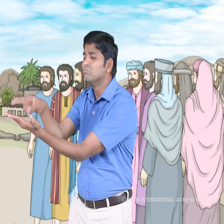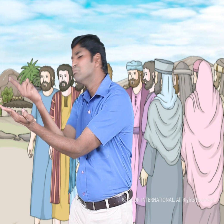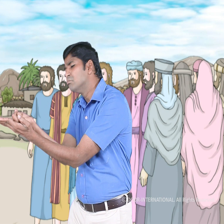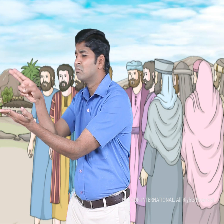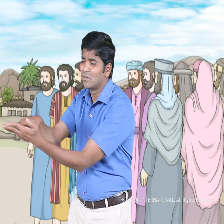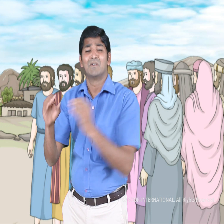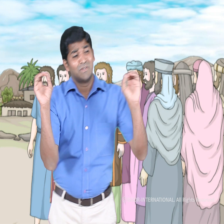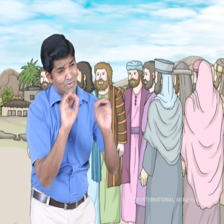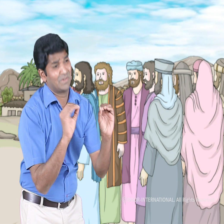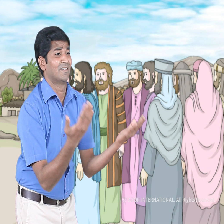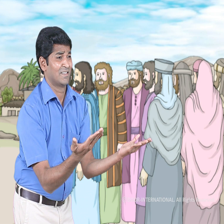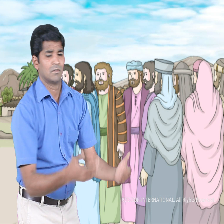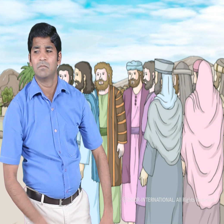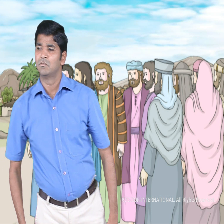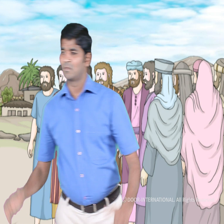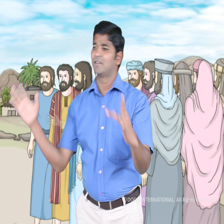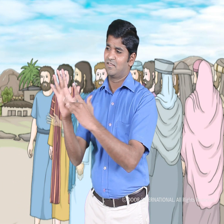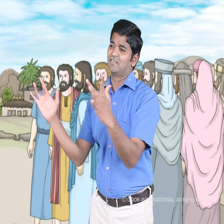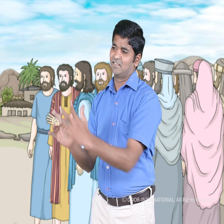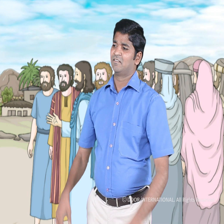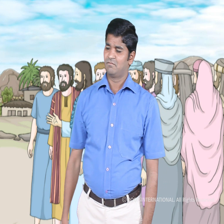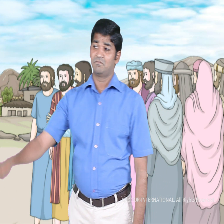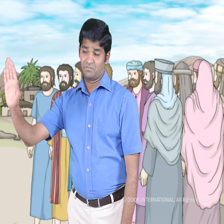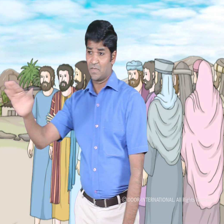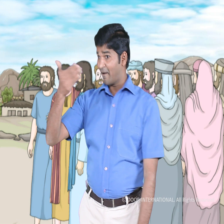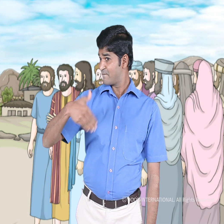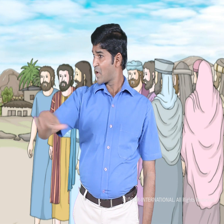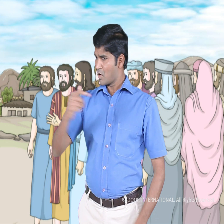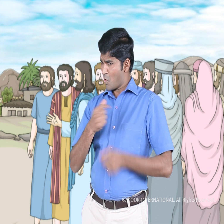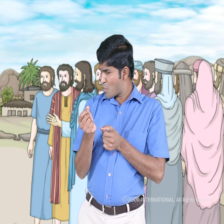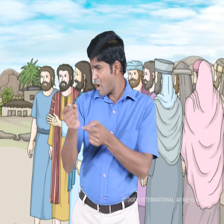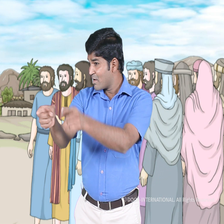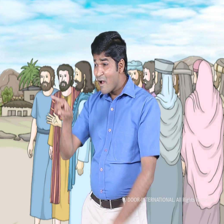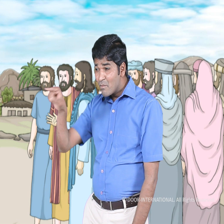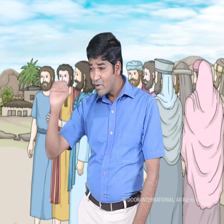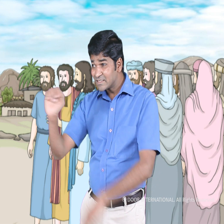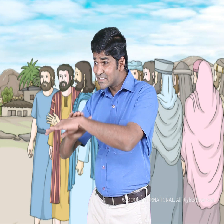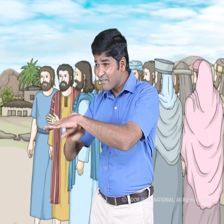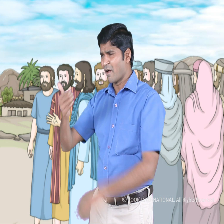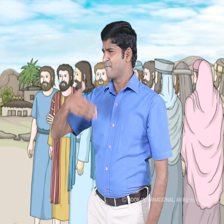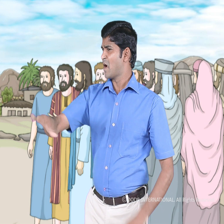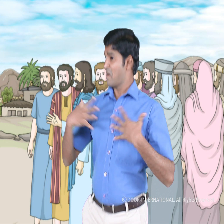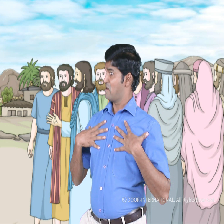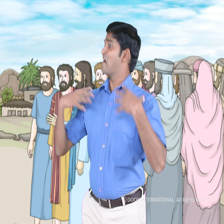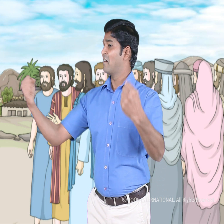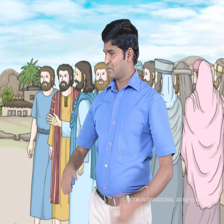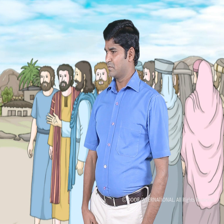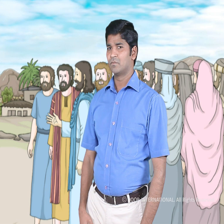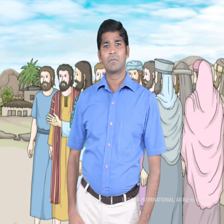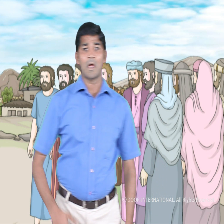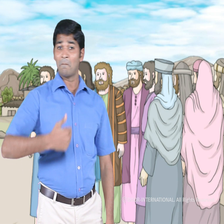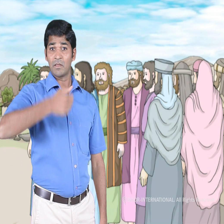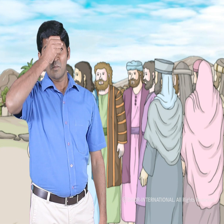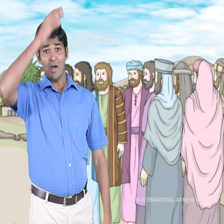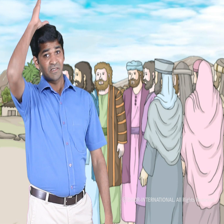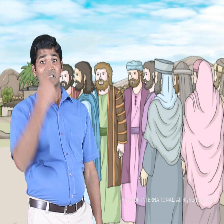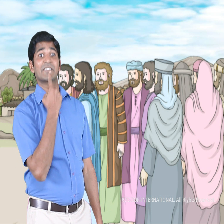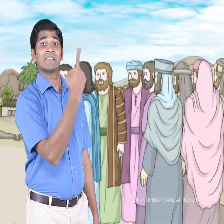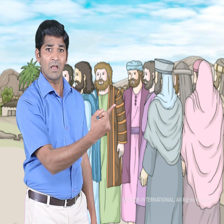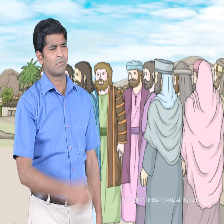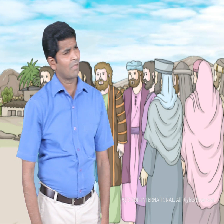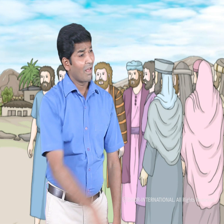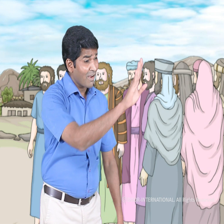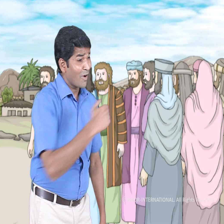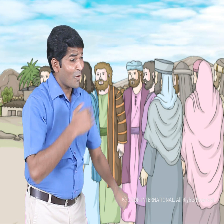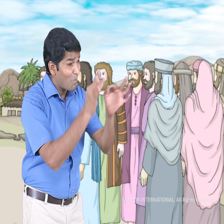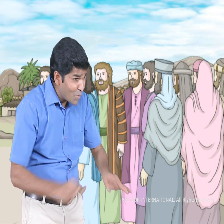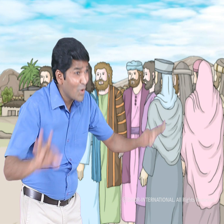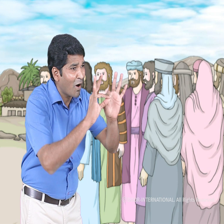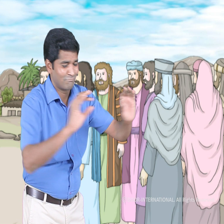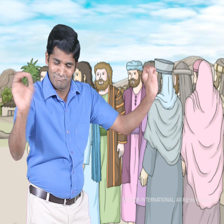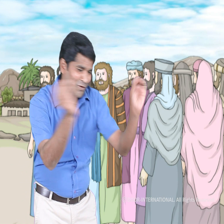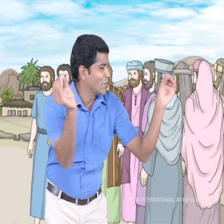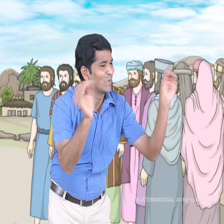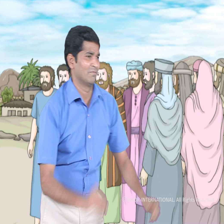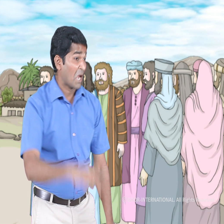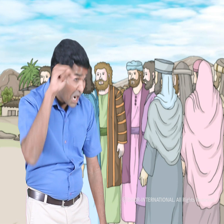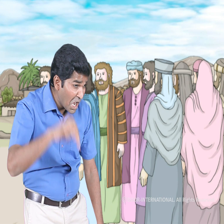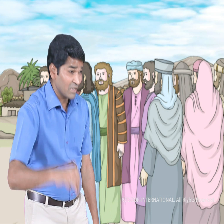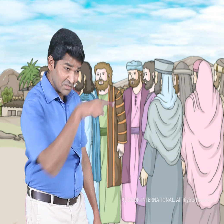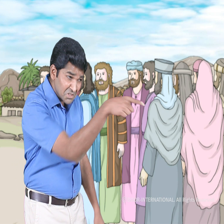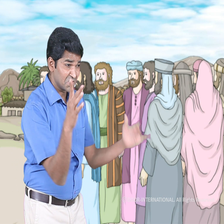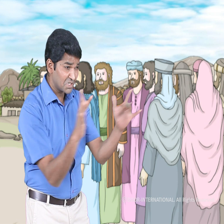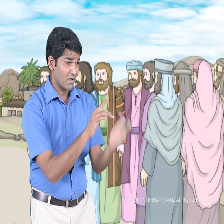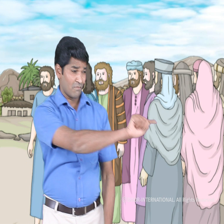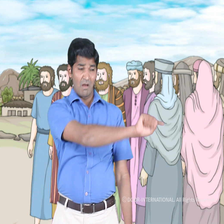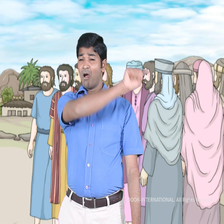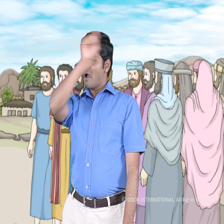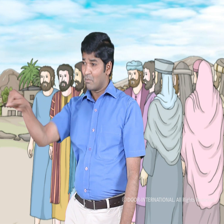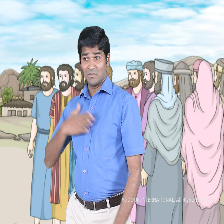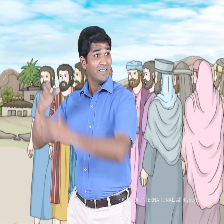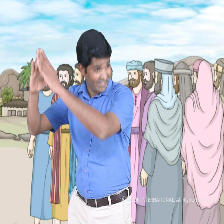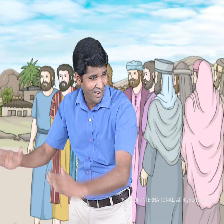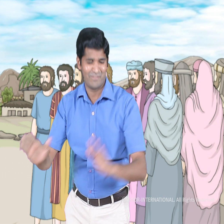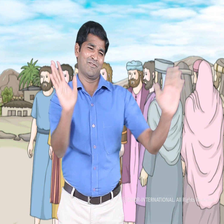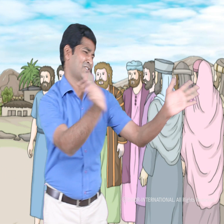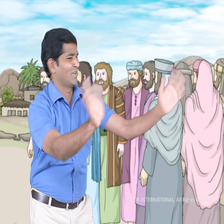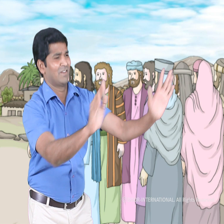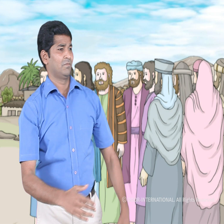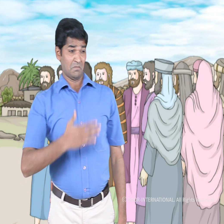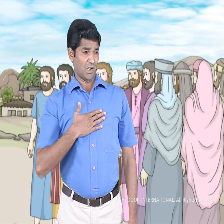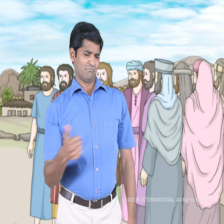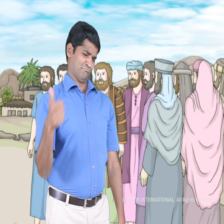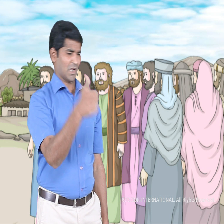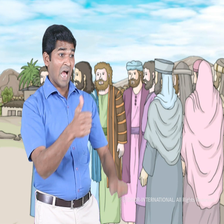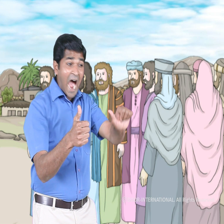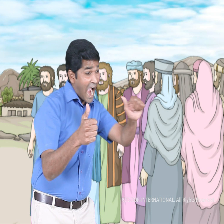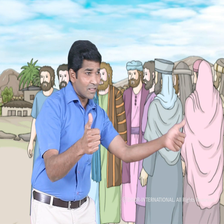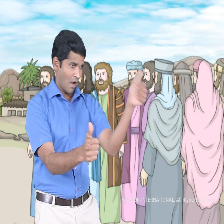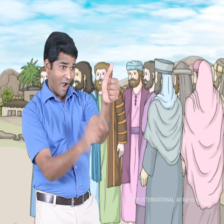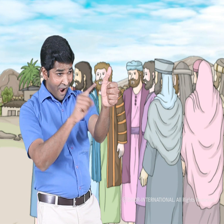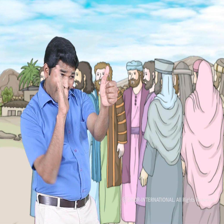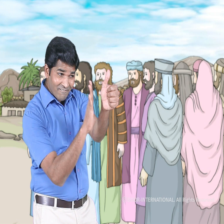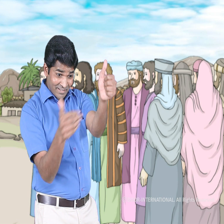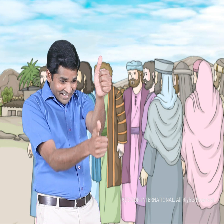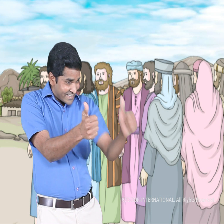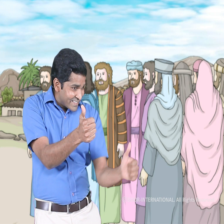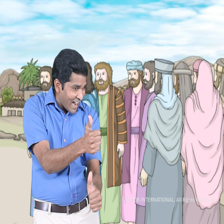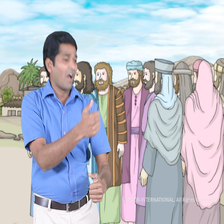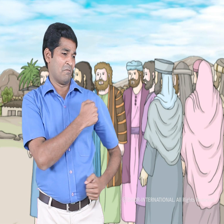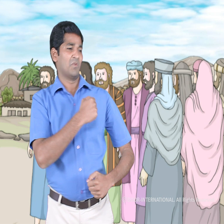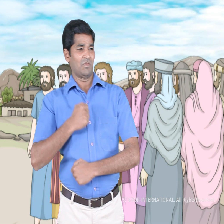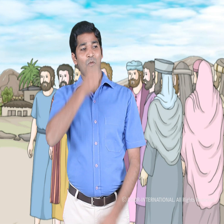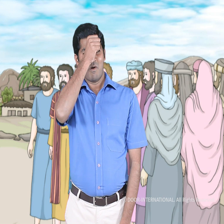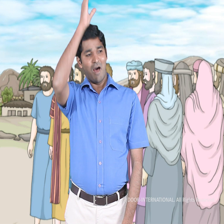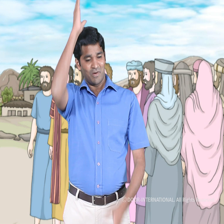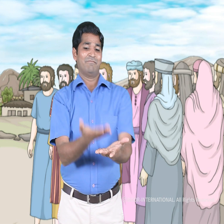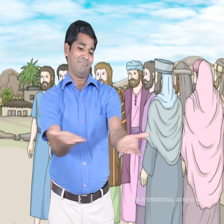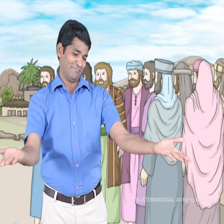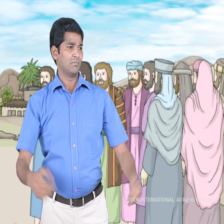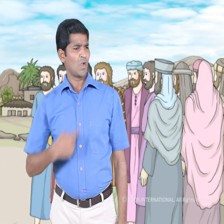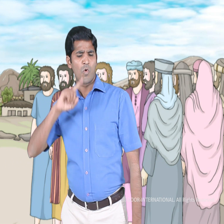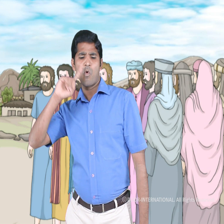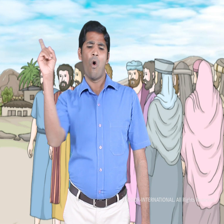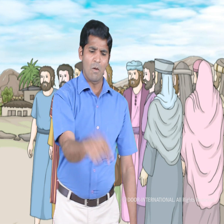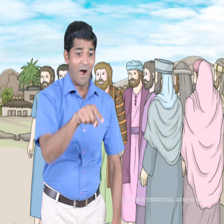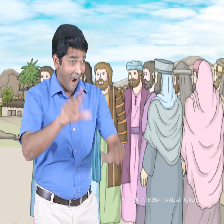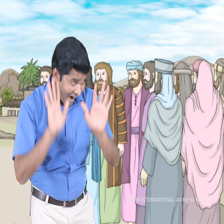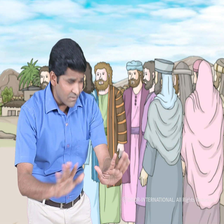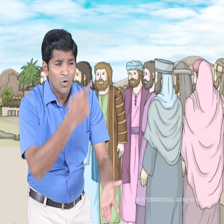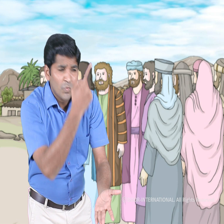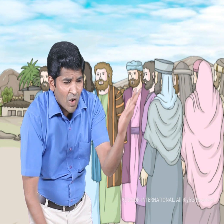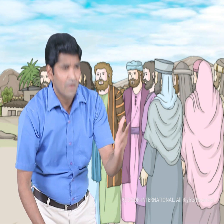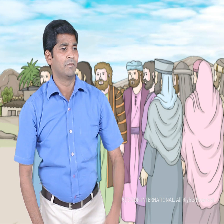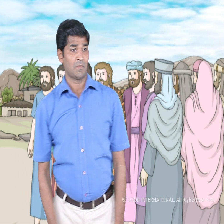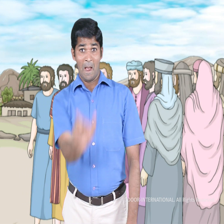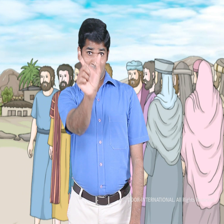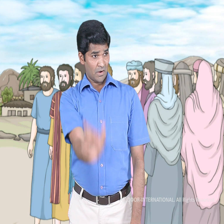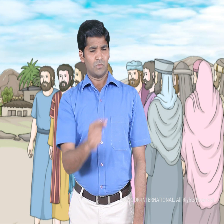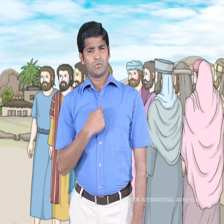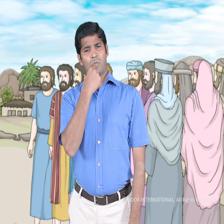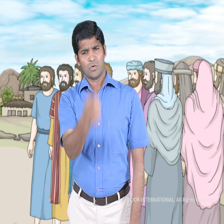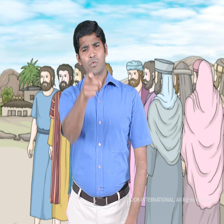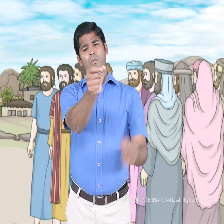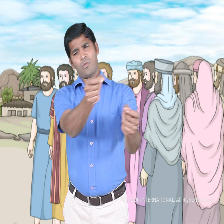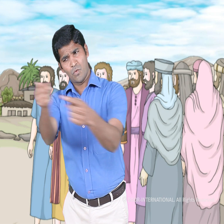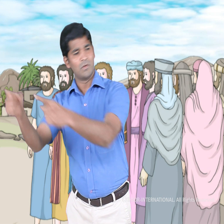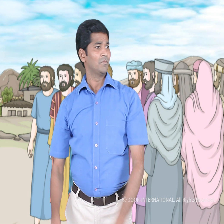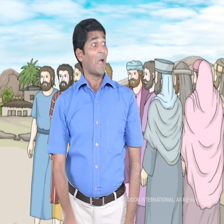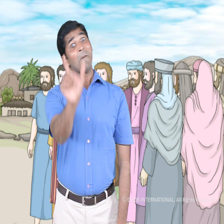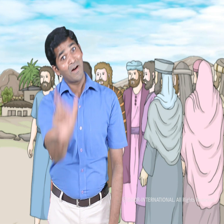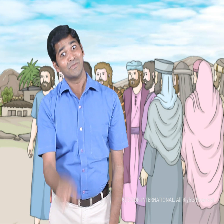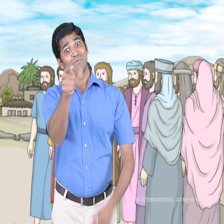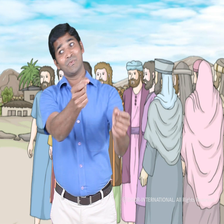The centurion answered, “Lord, I am not worthy to have You come under my roof. But just say the word, and my servant will be healed.